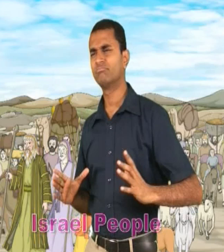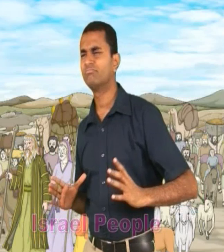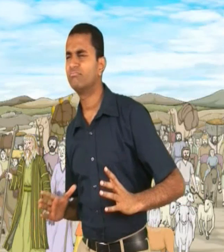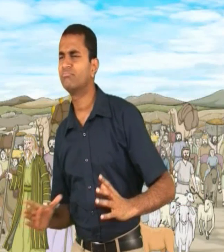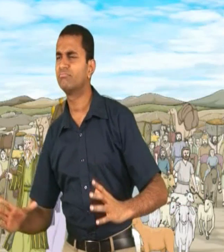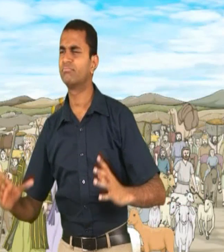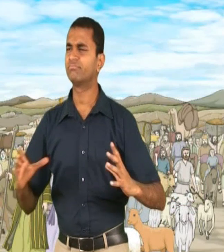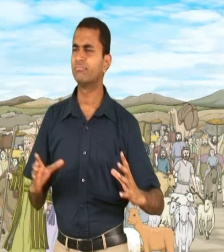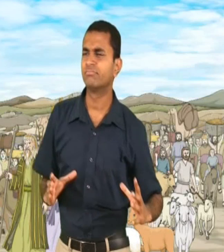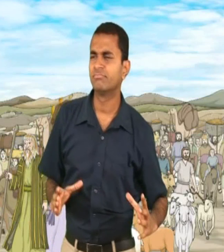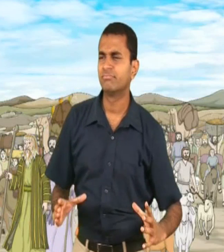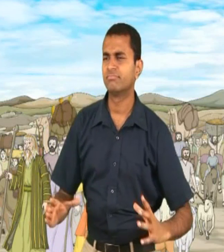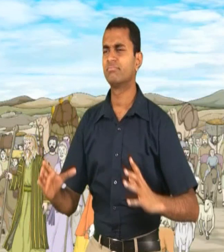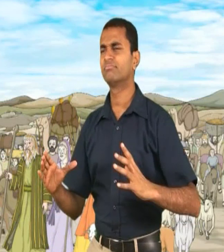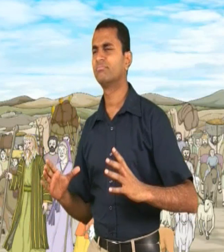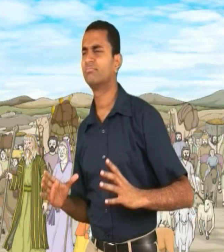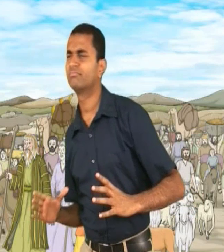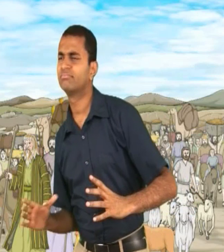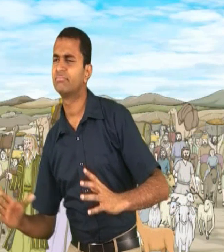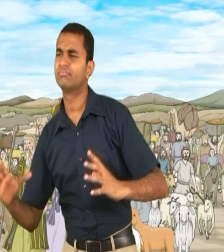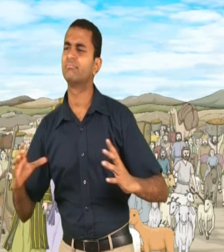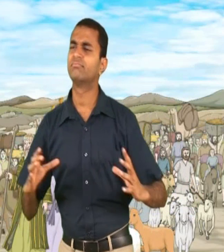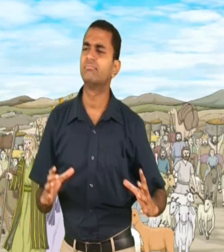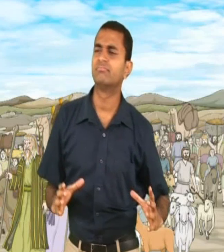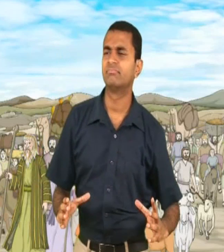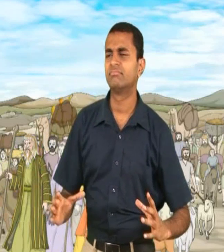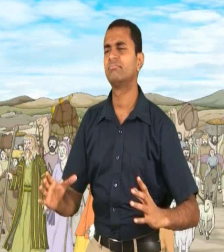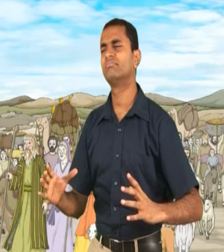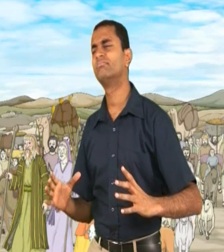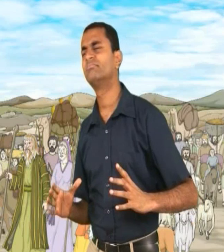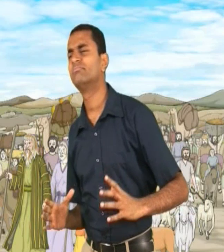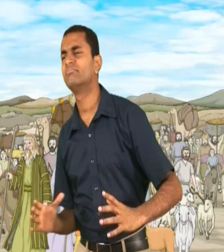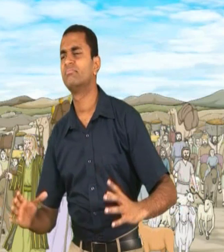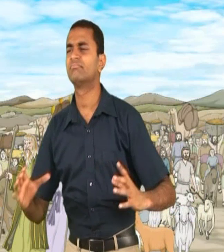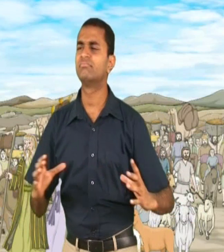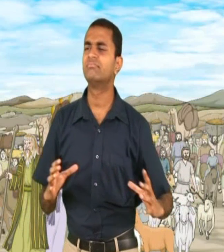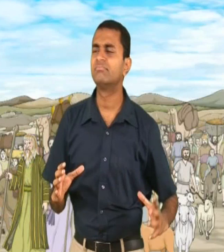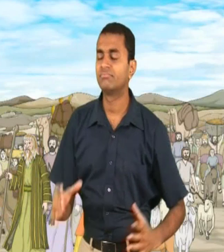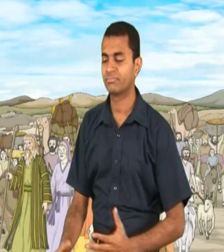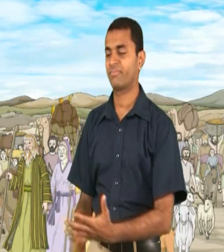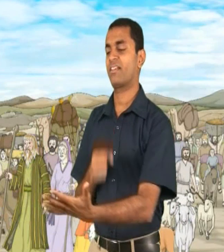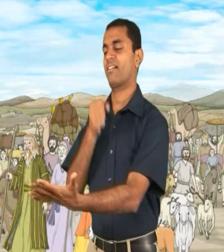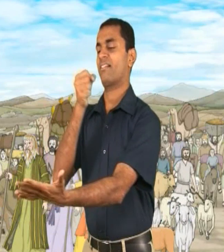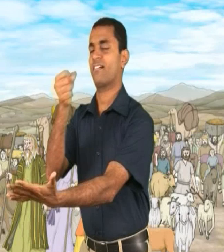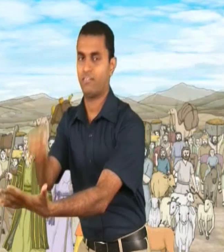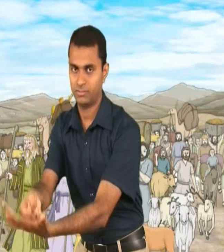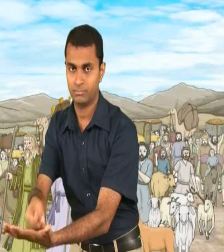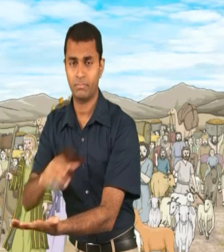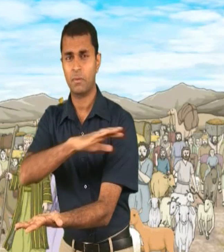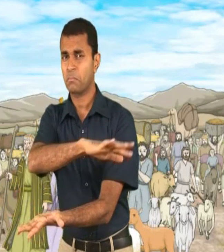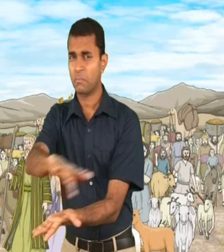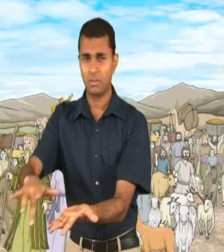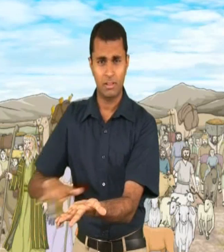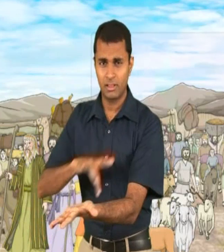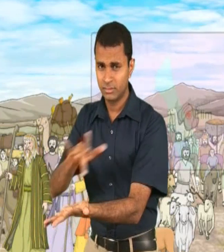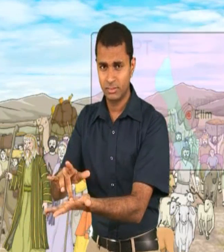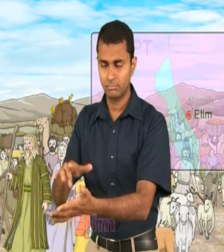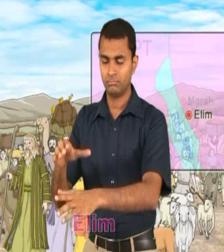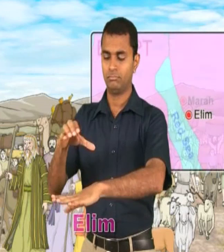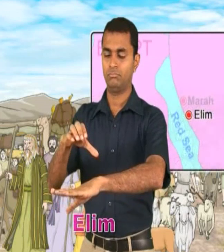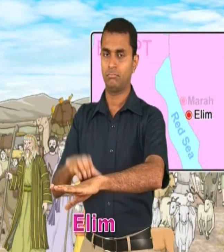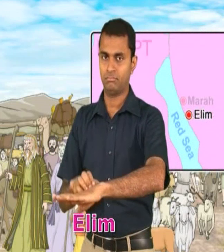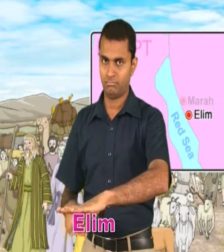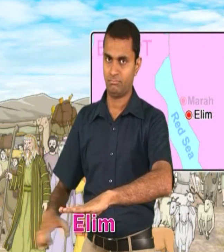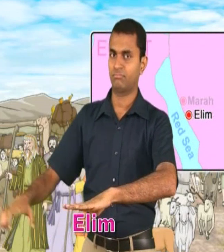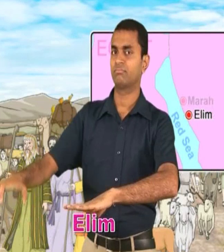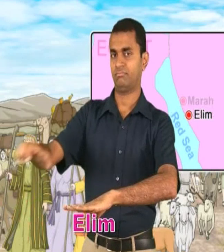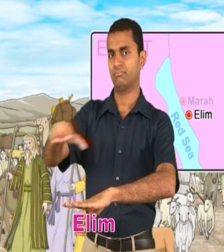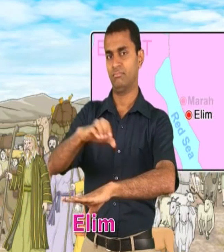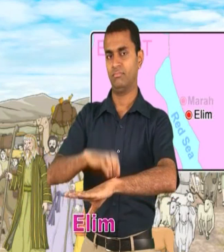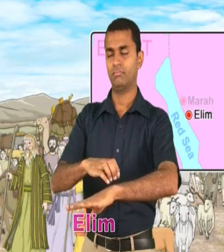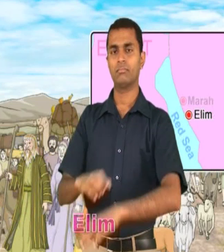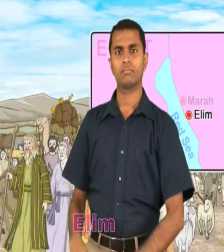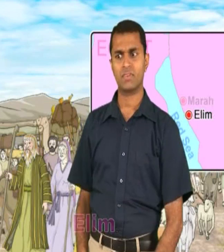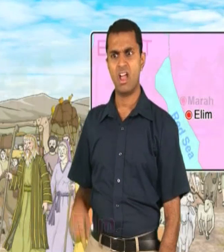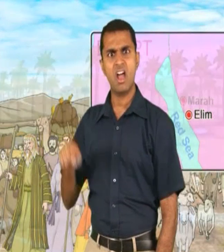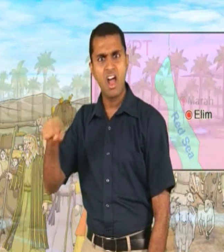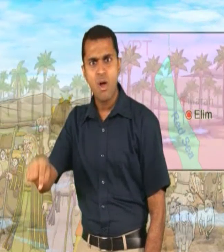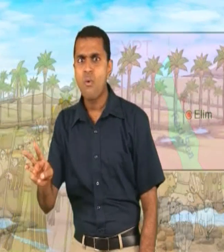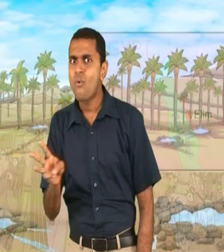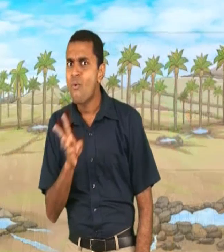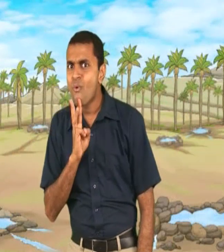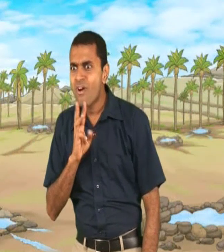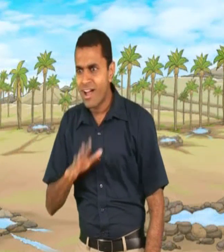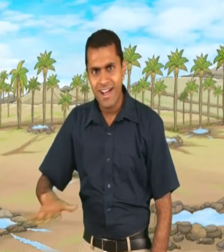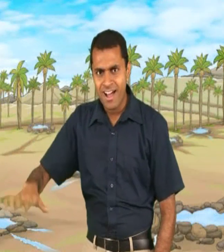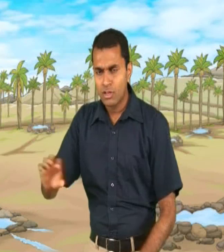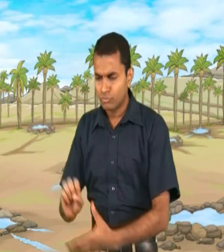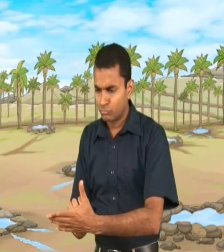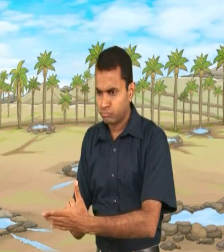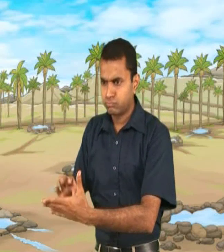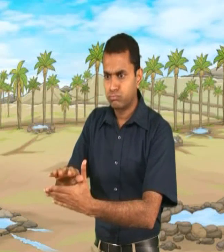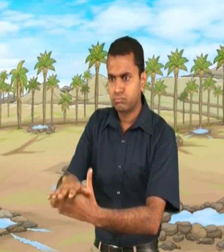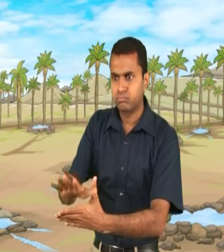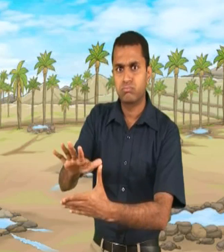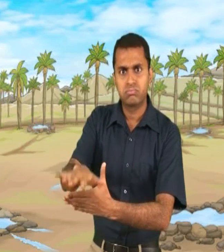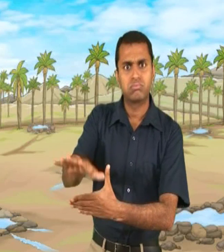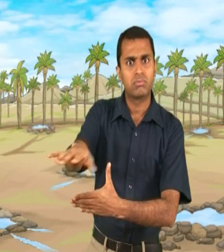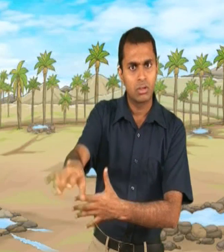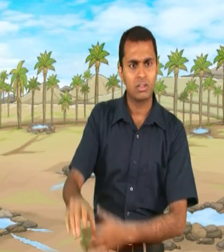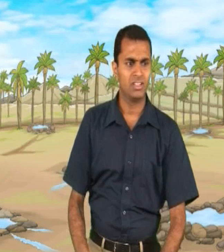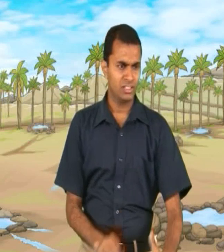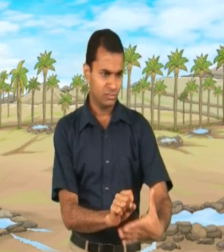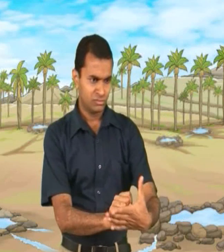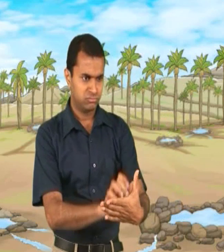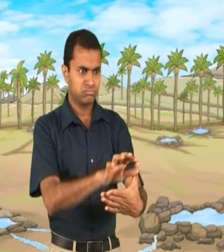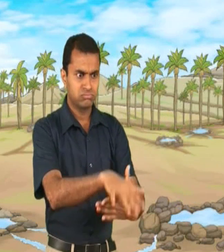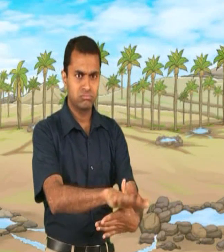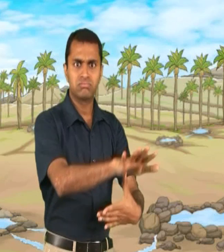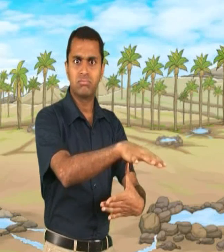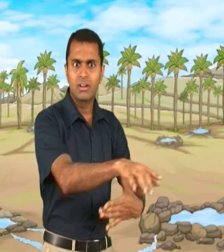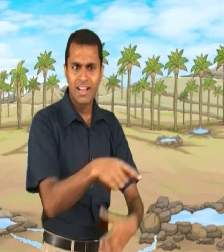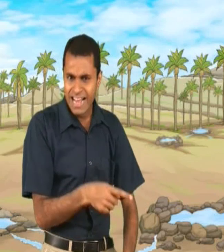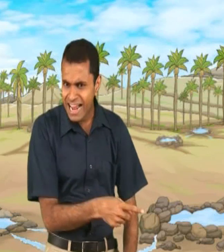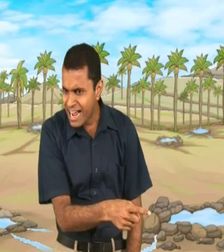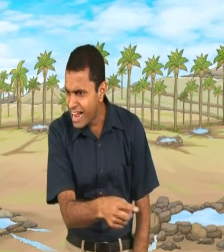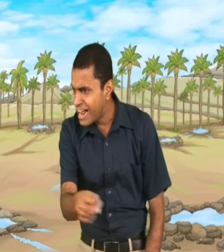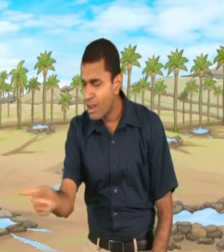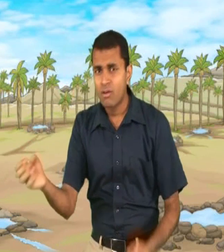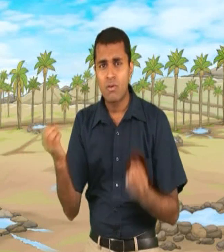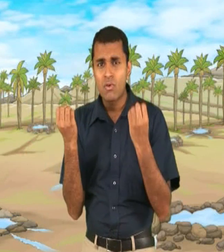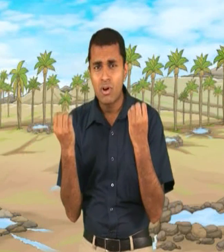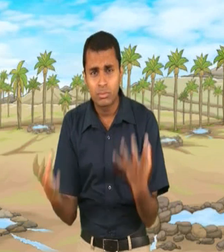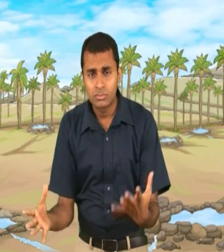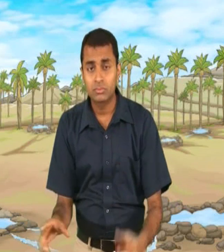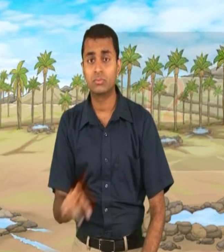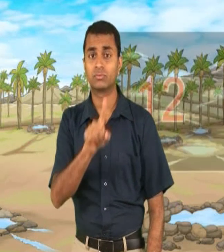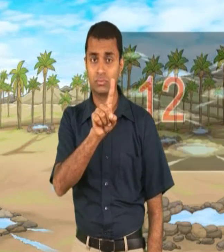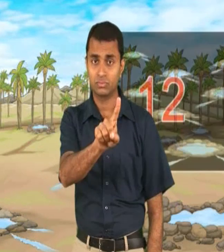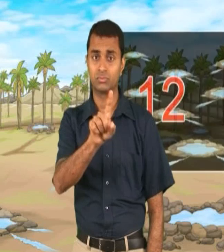For I am the LORD who heals you.”